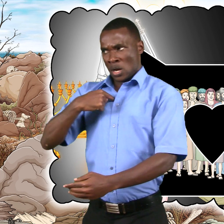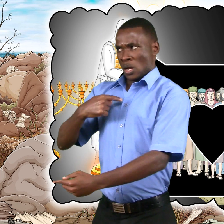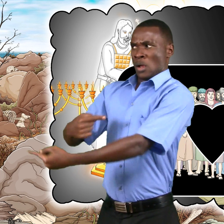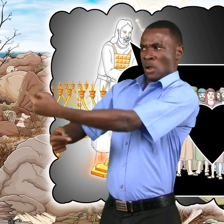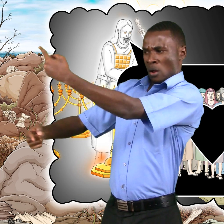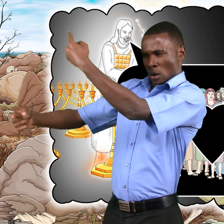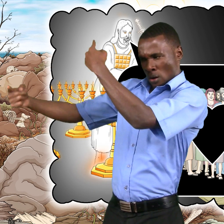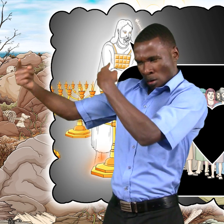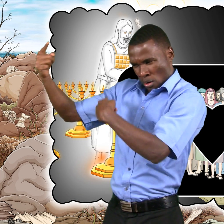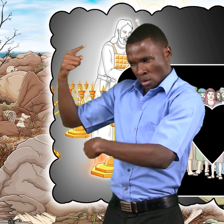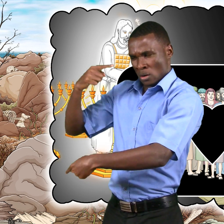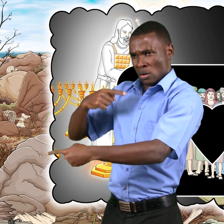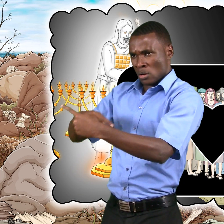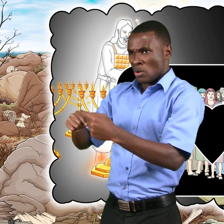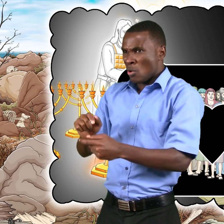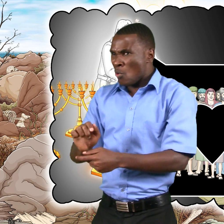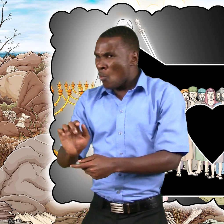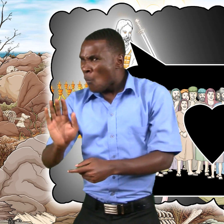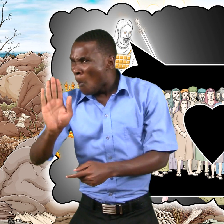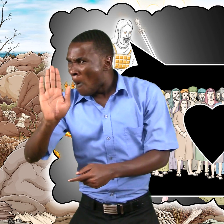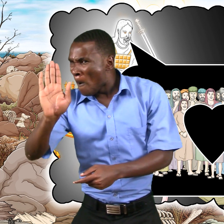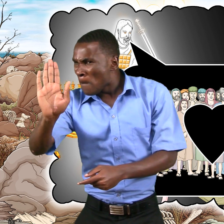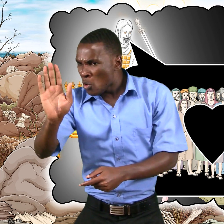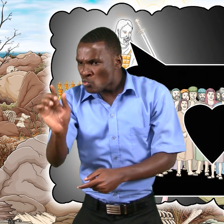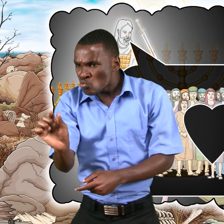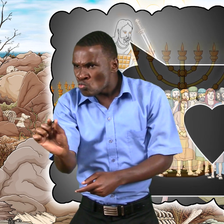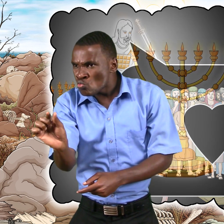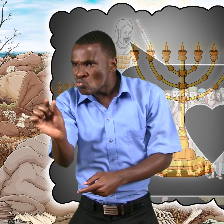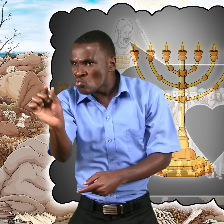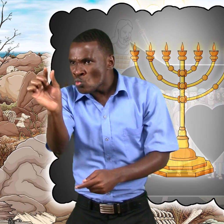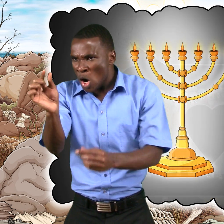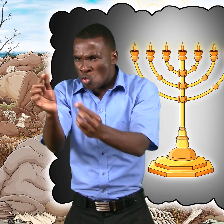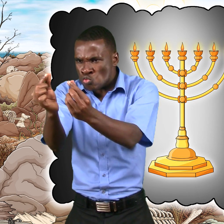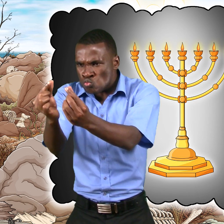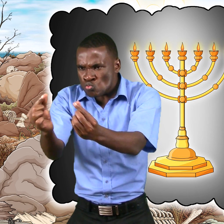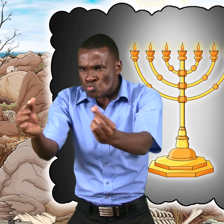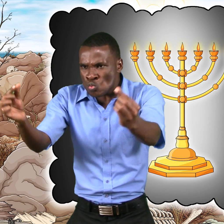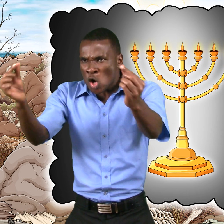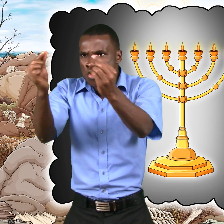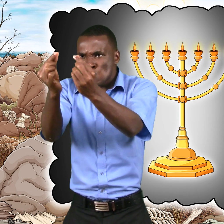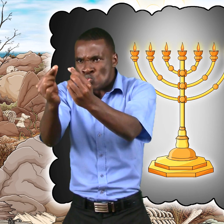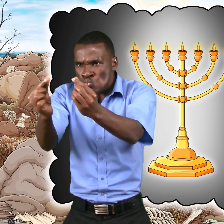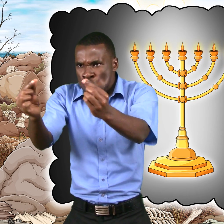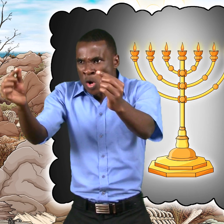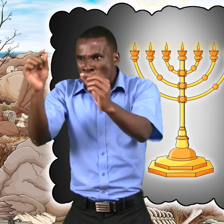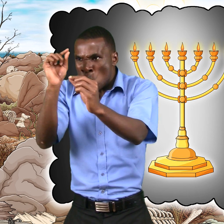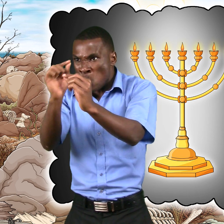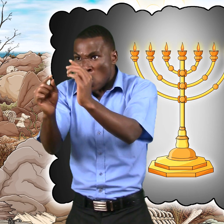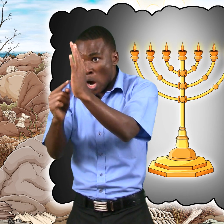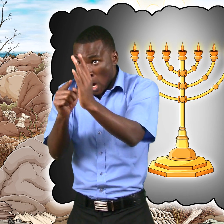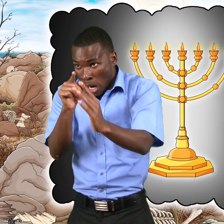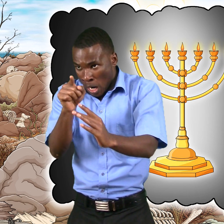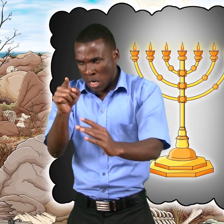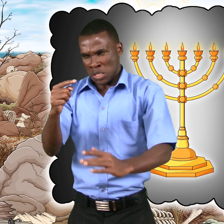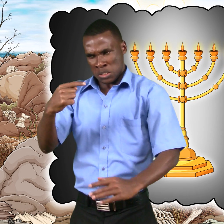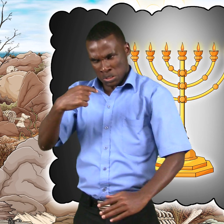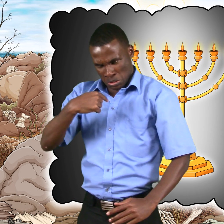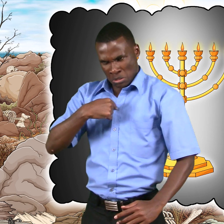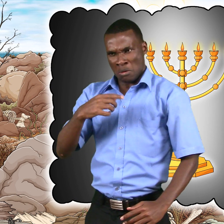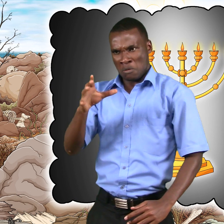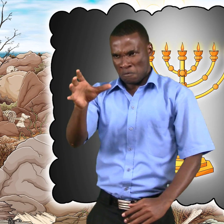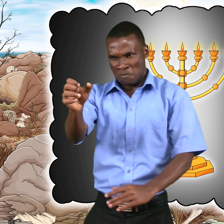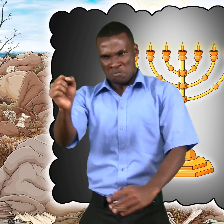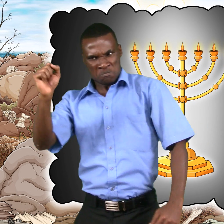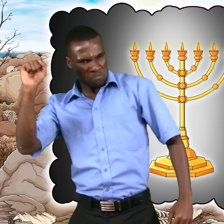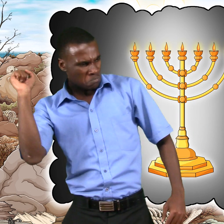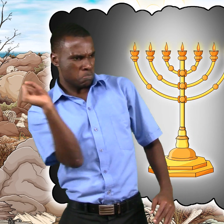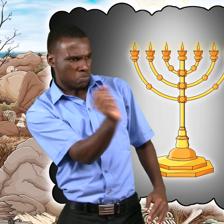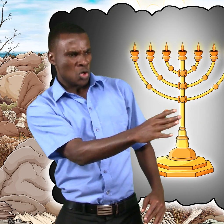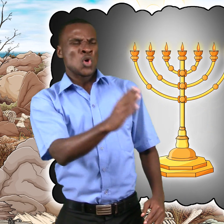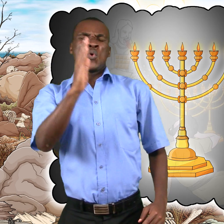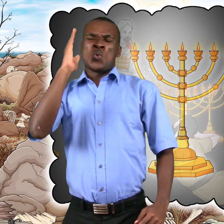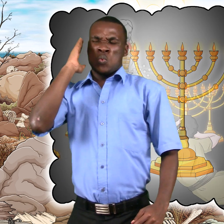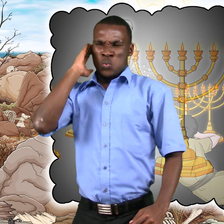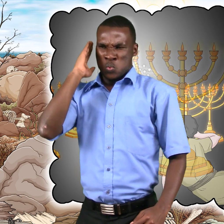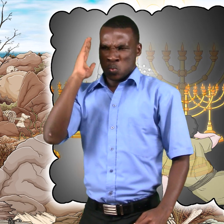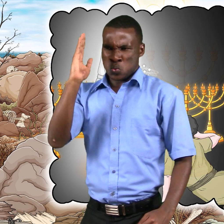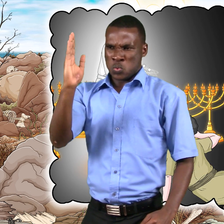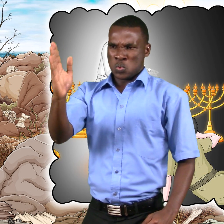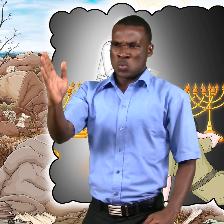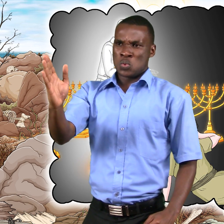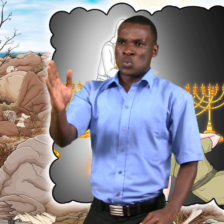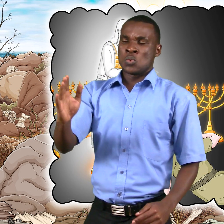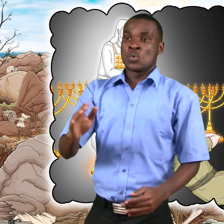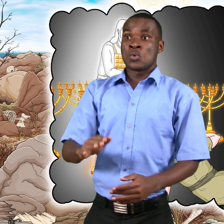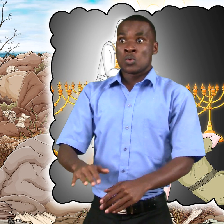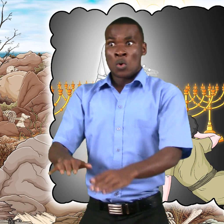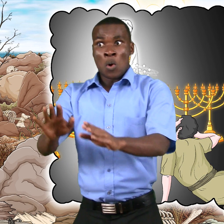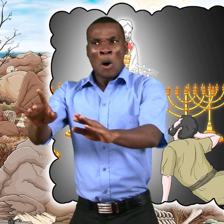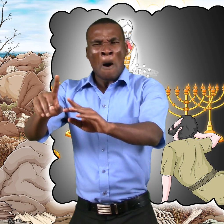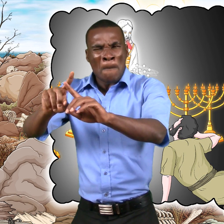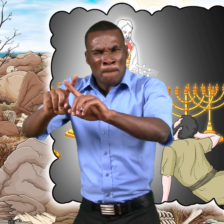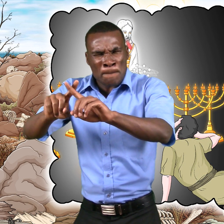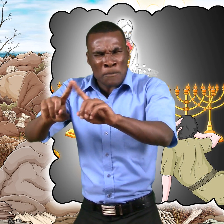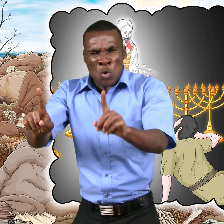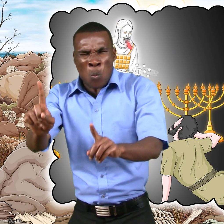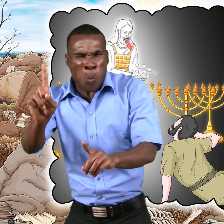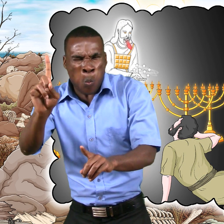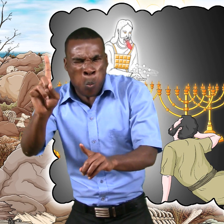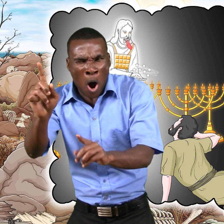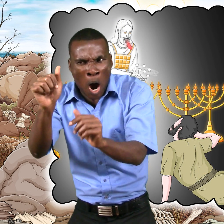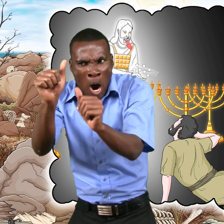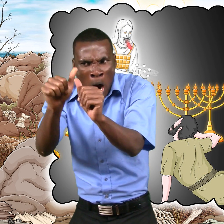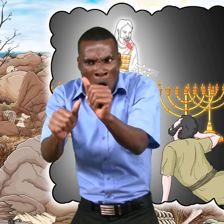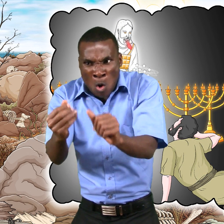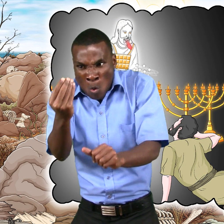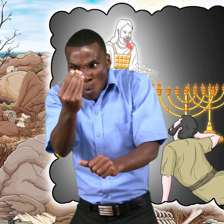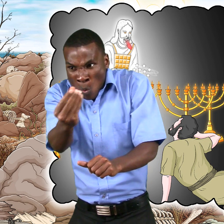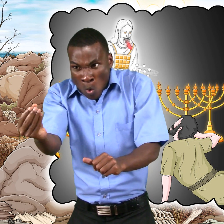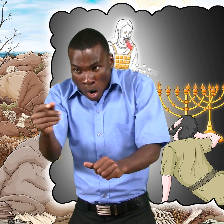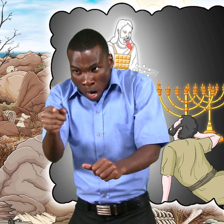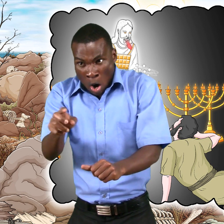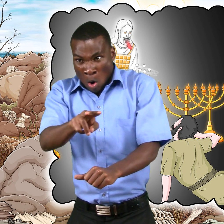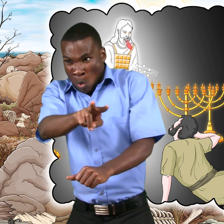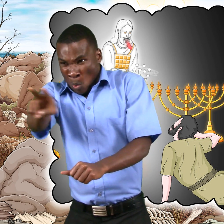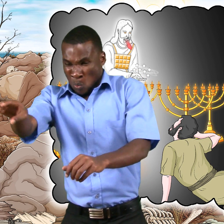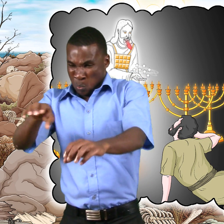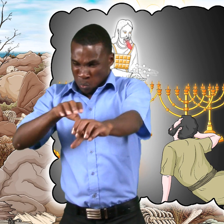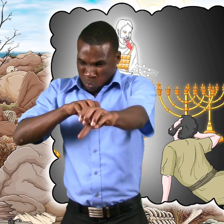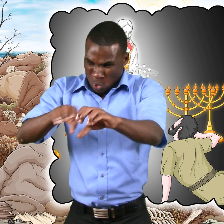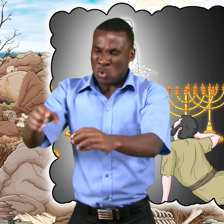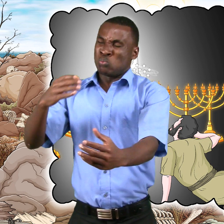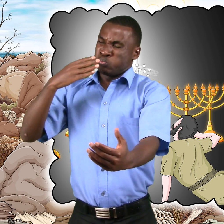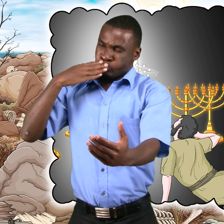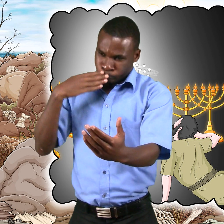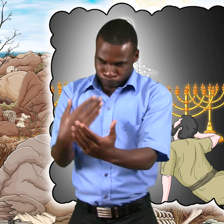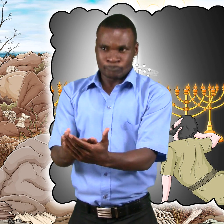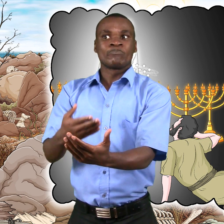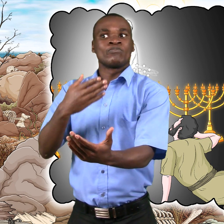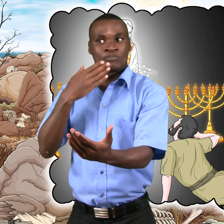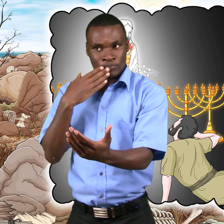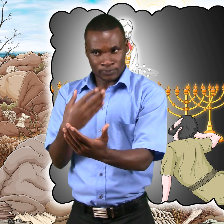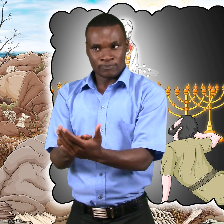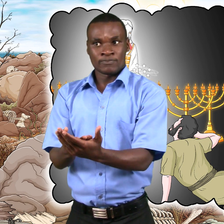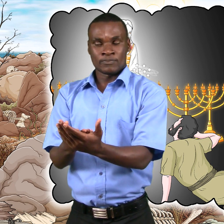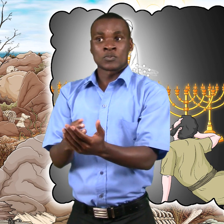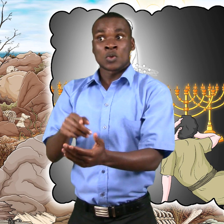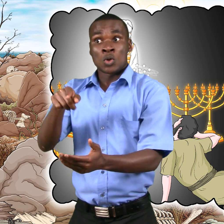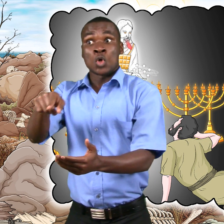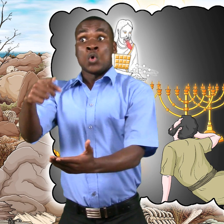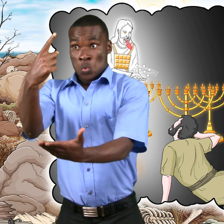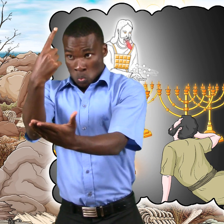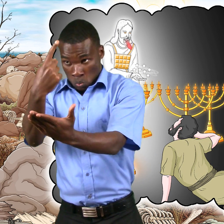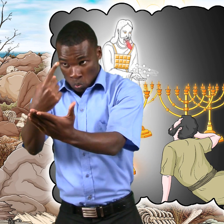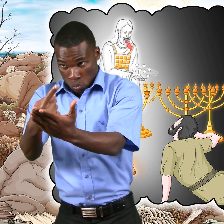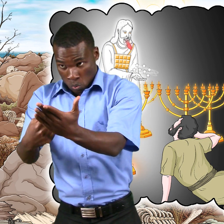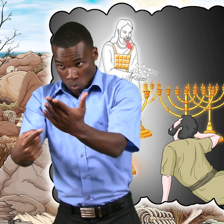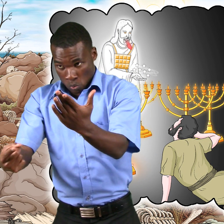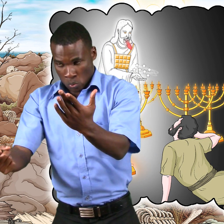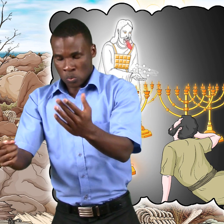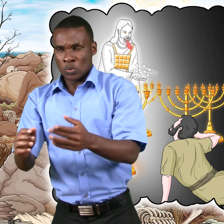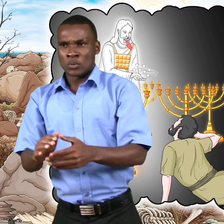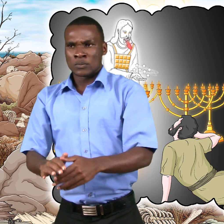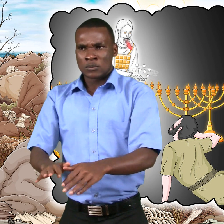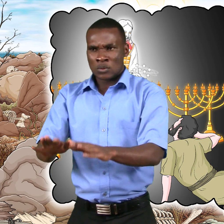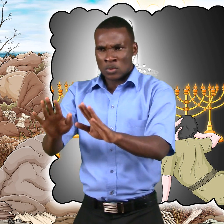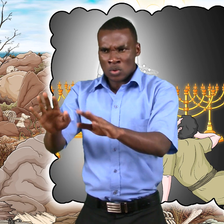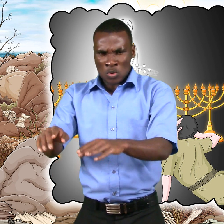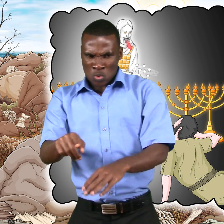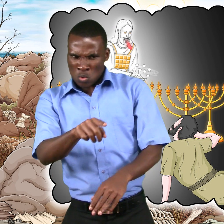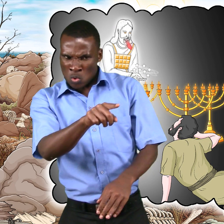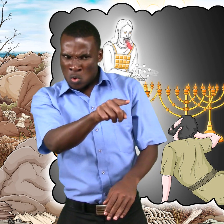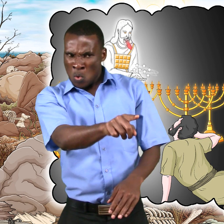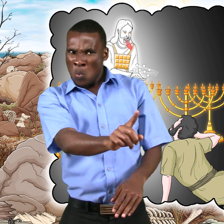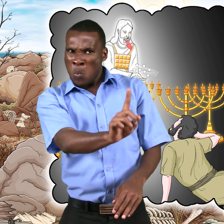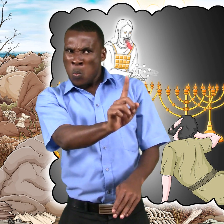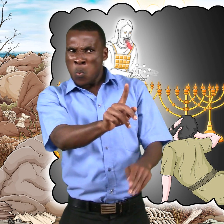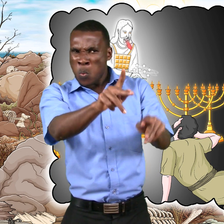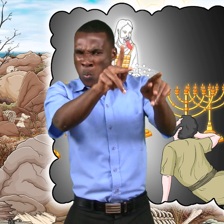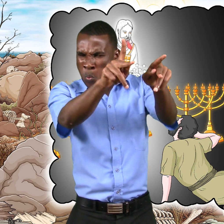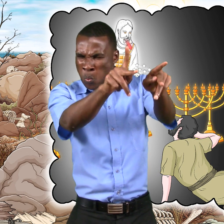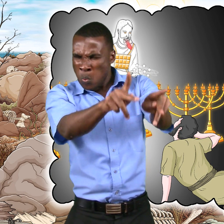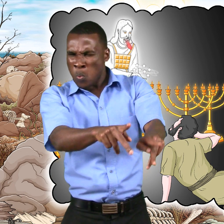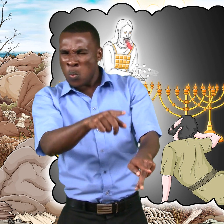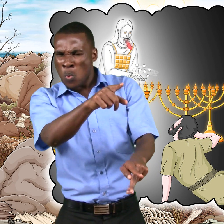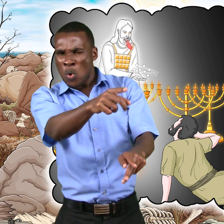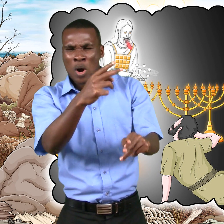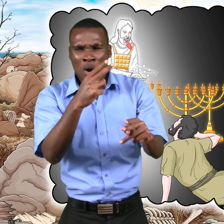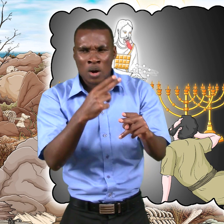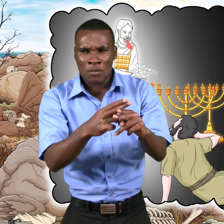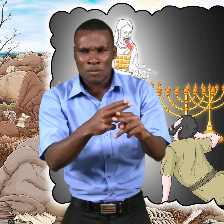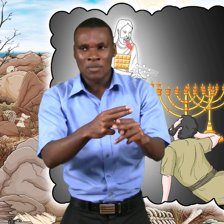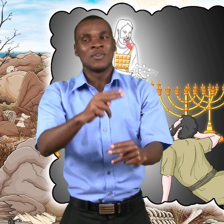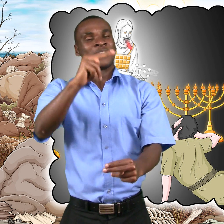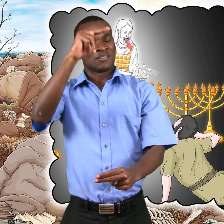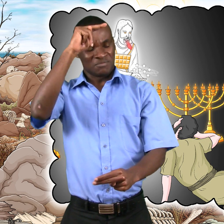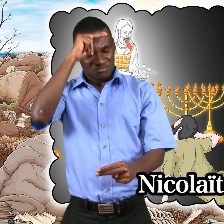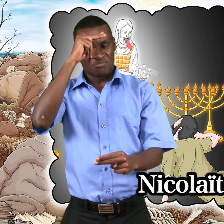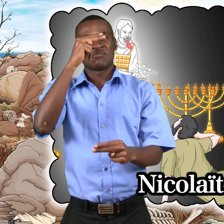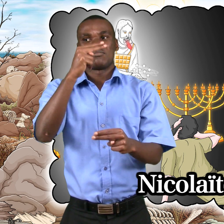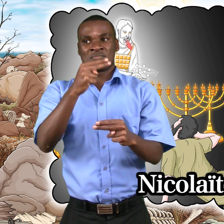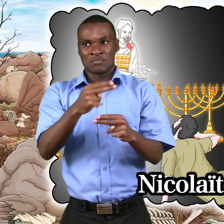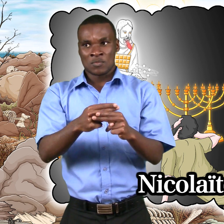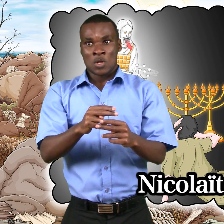But if you do not repent, I will come to you and remove your lampstand from its place.